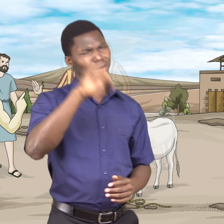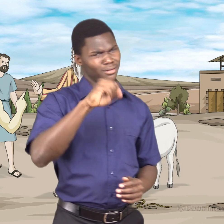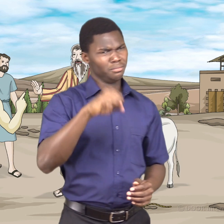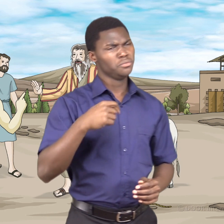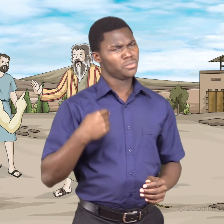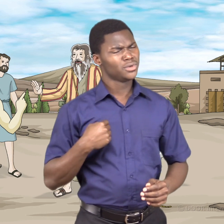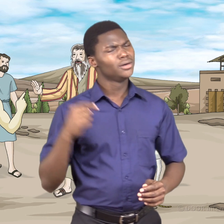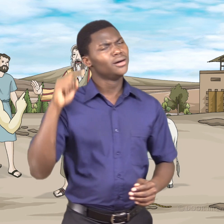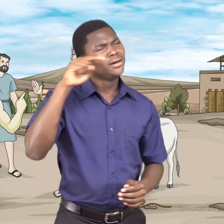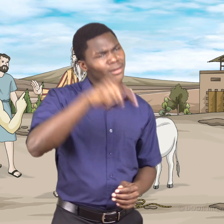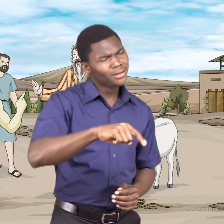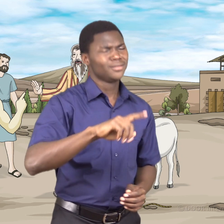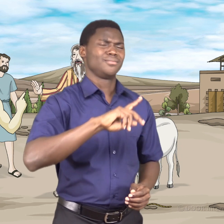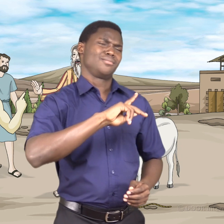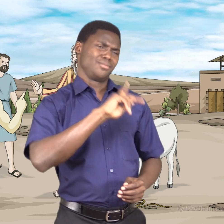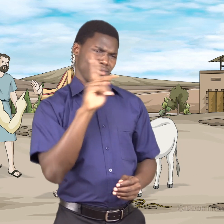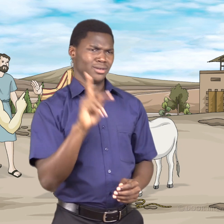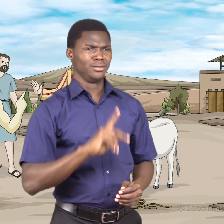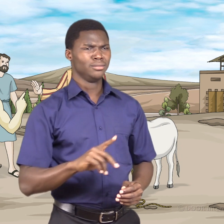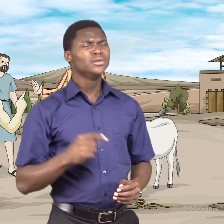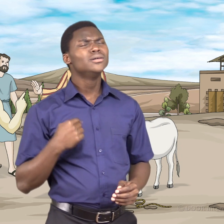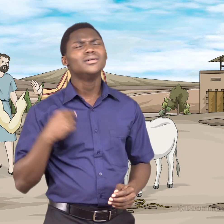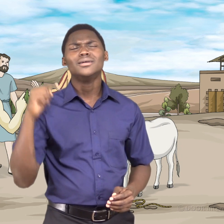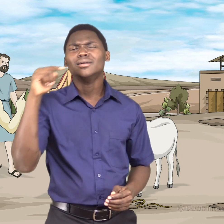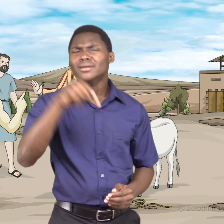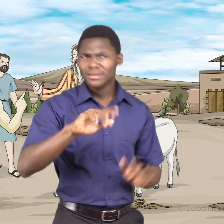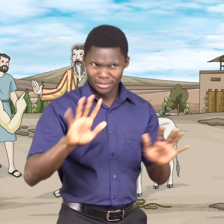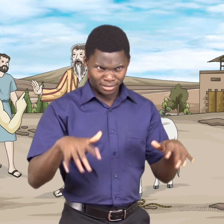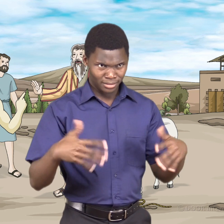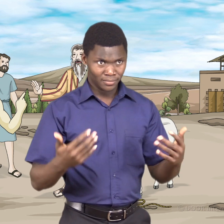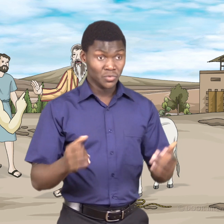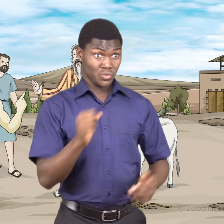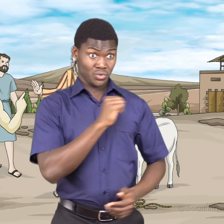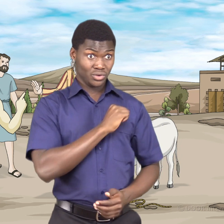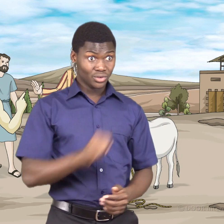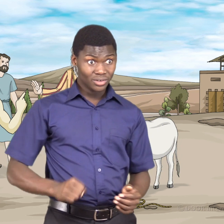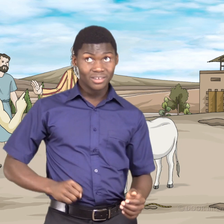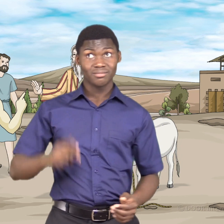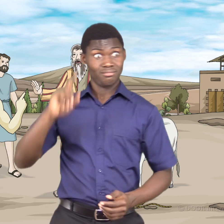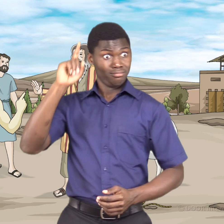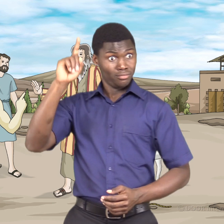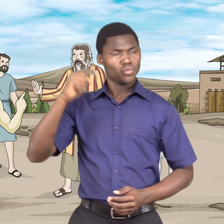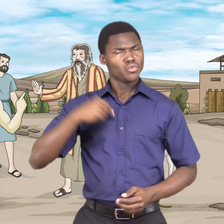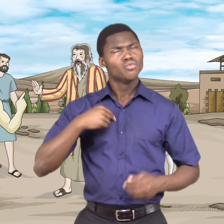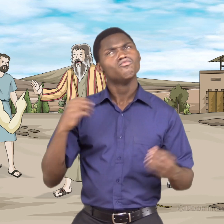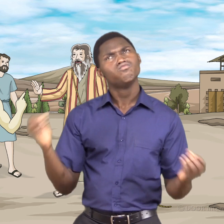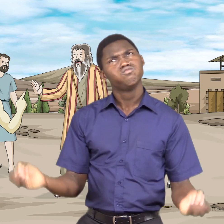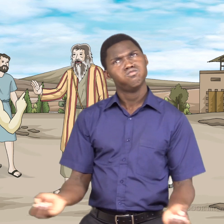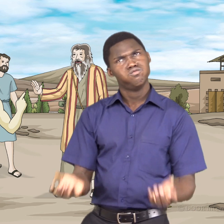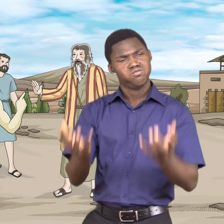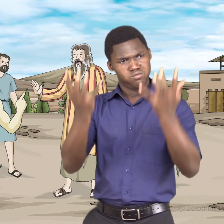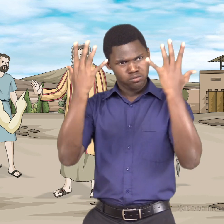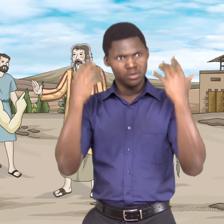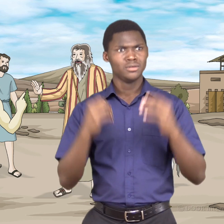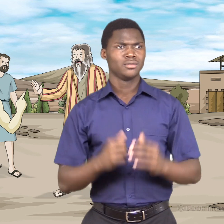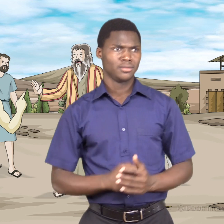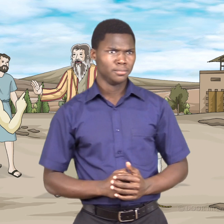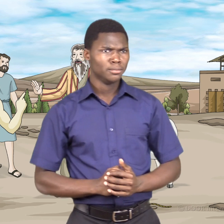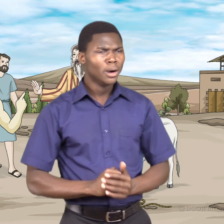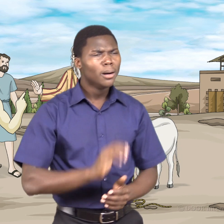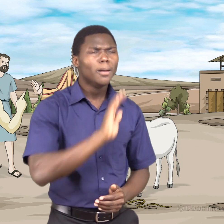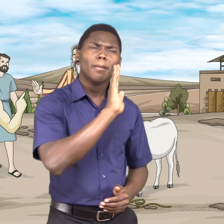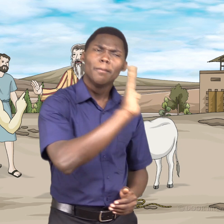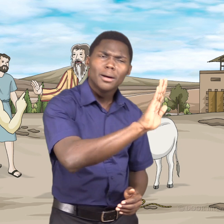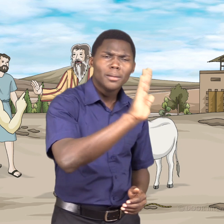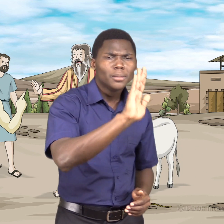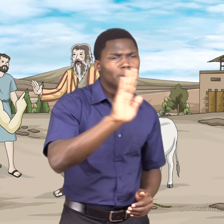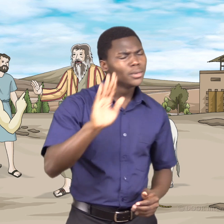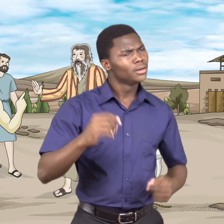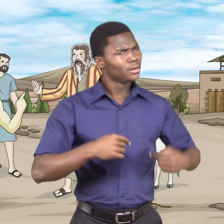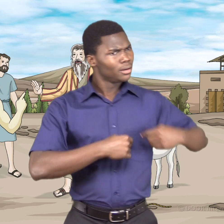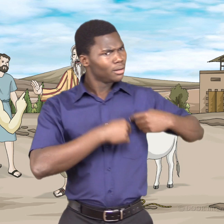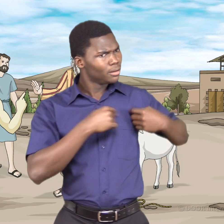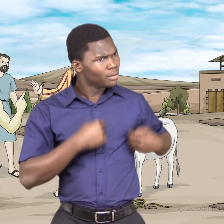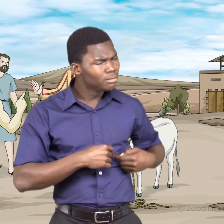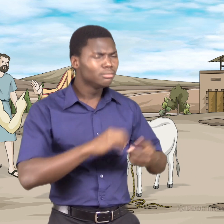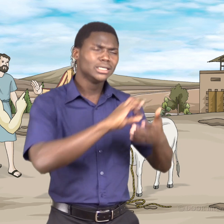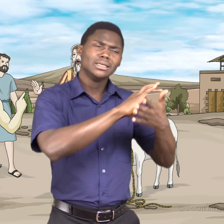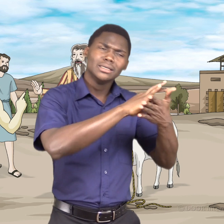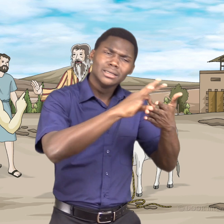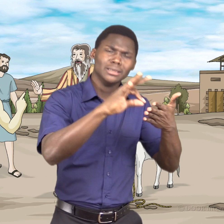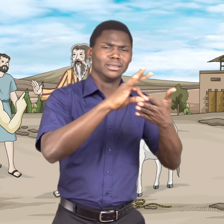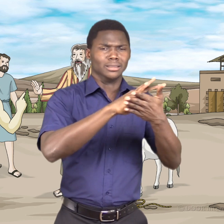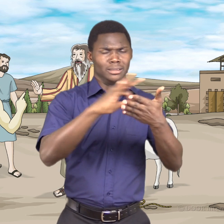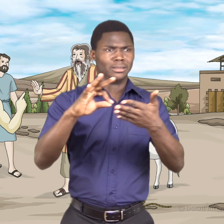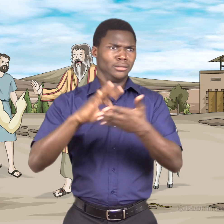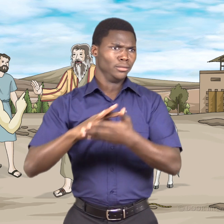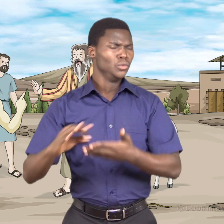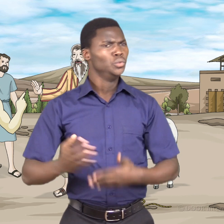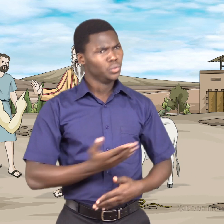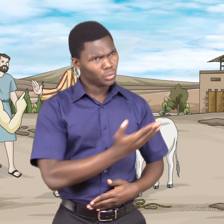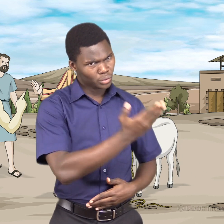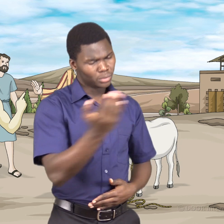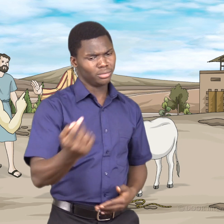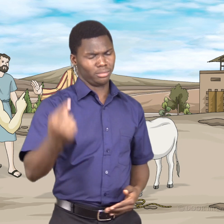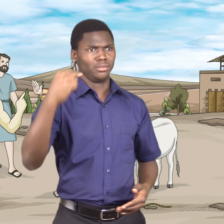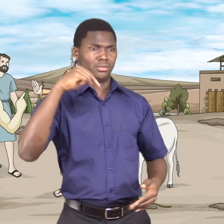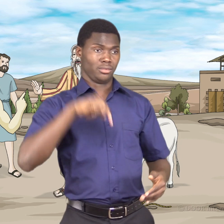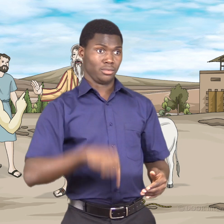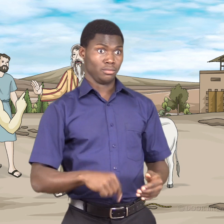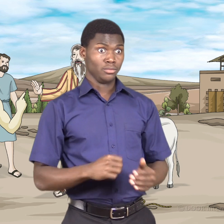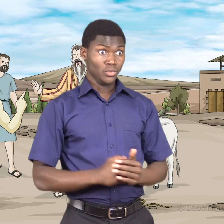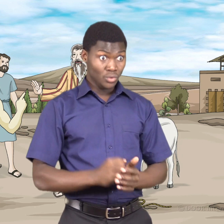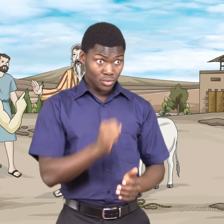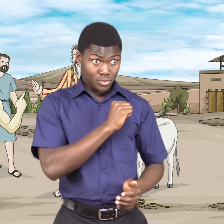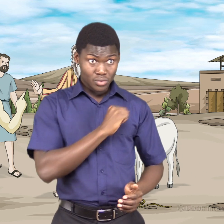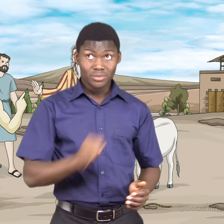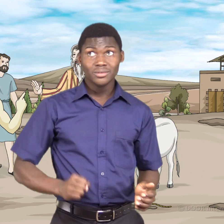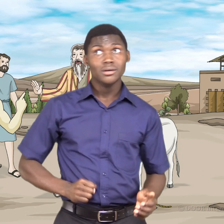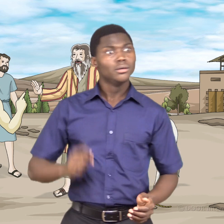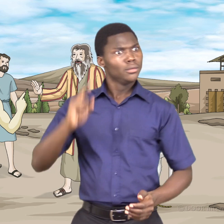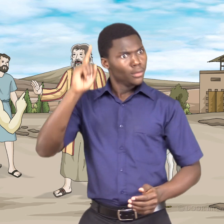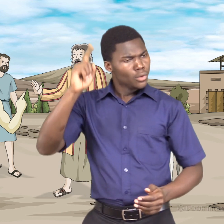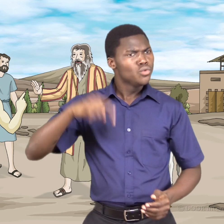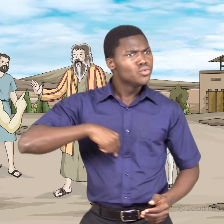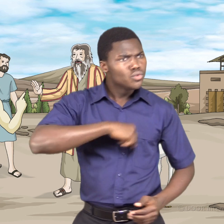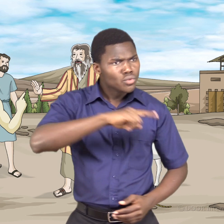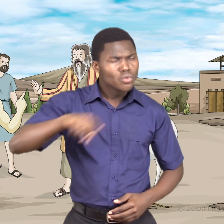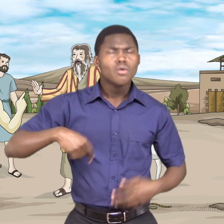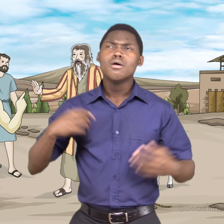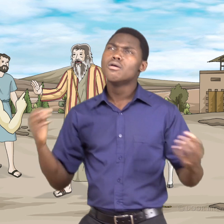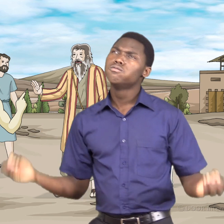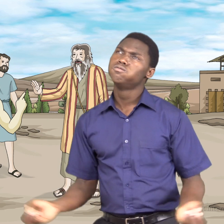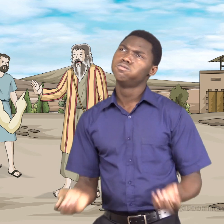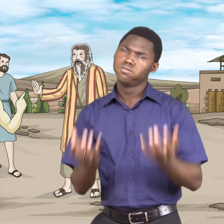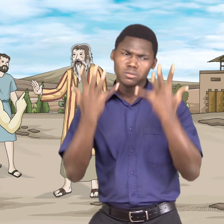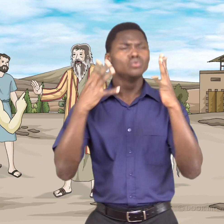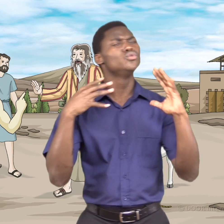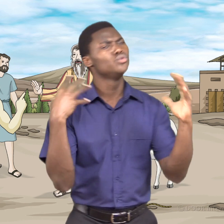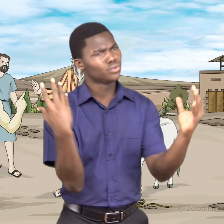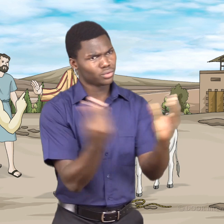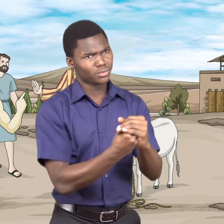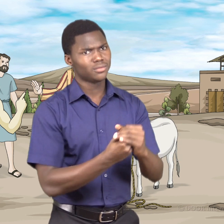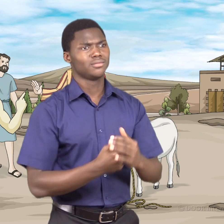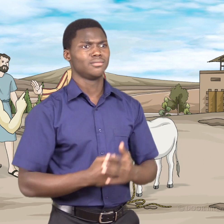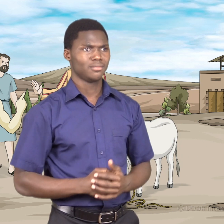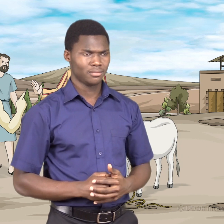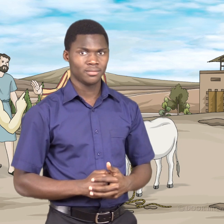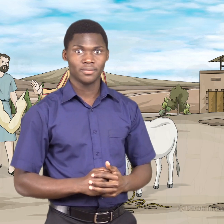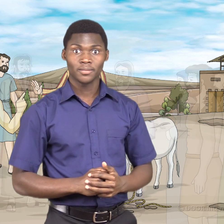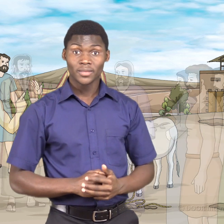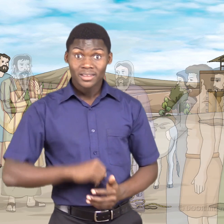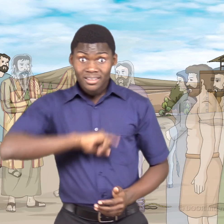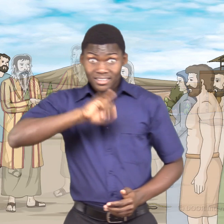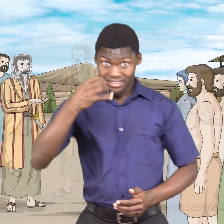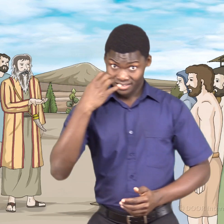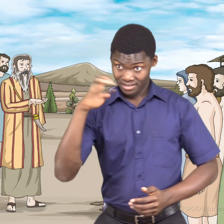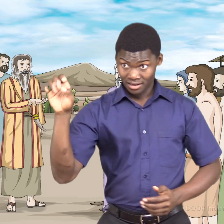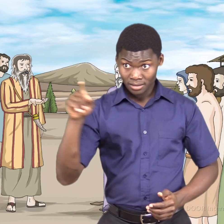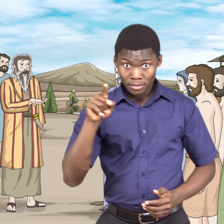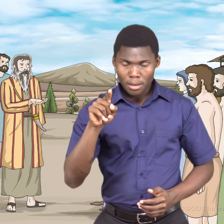“In peace,” he replied. “I have come to sacrifice to the LORD. Consecrate yourselves and come with me to the sacrifice.”